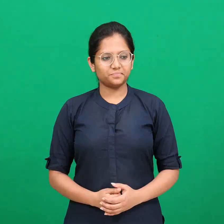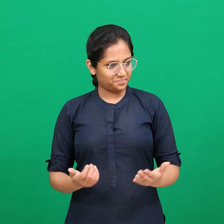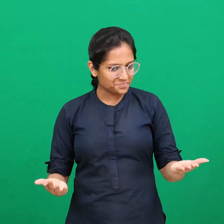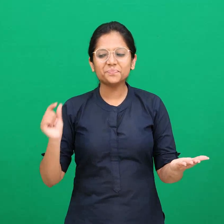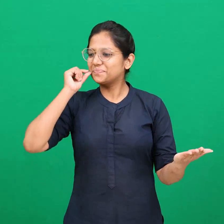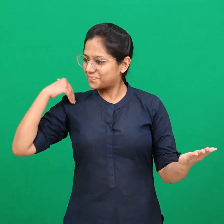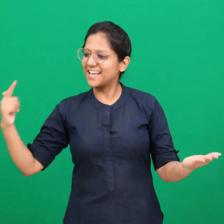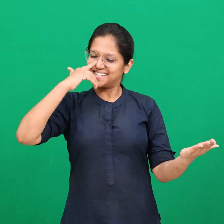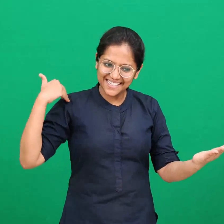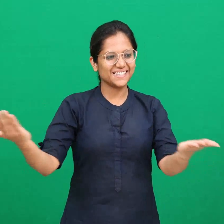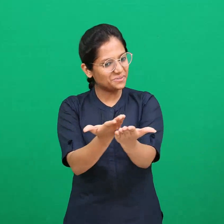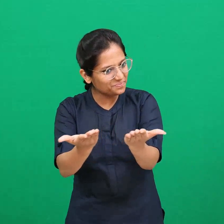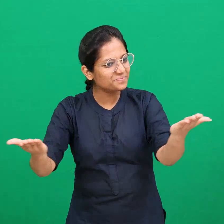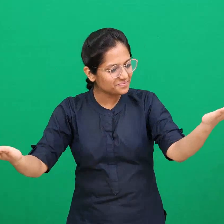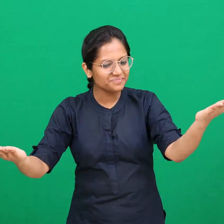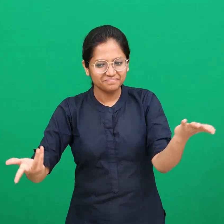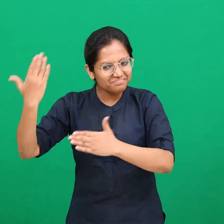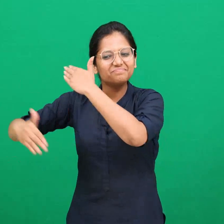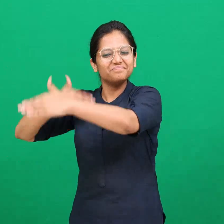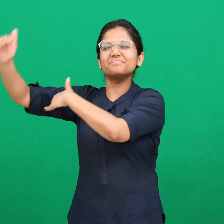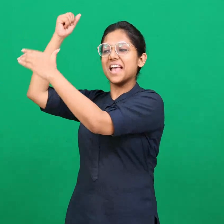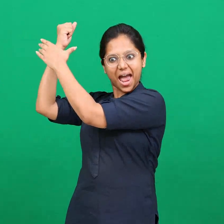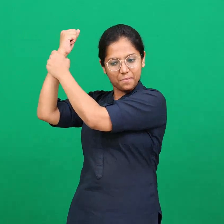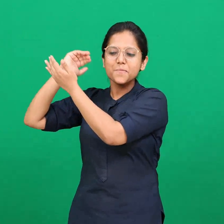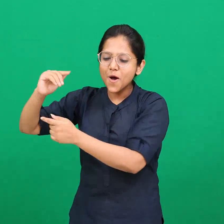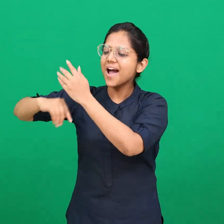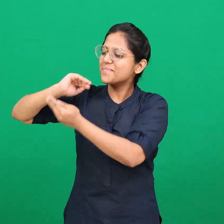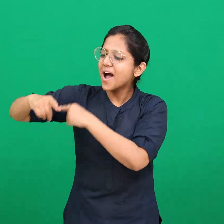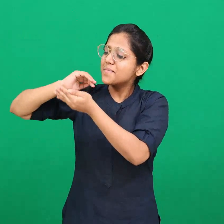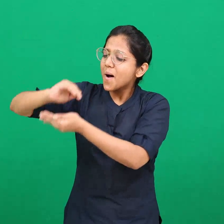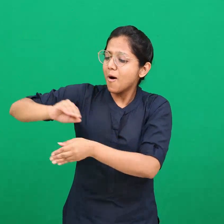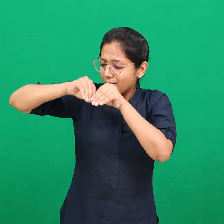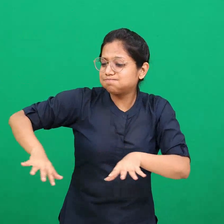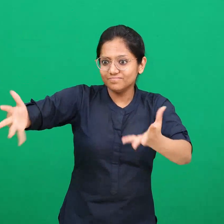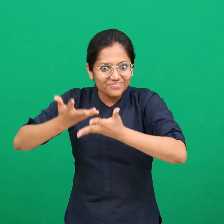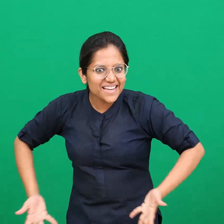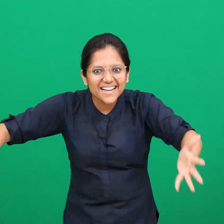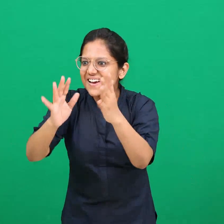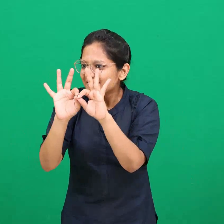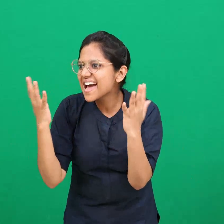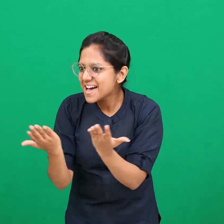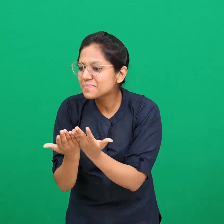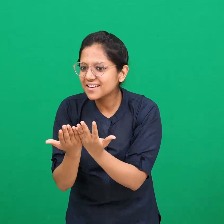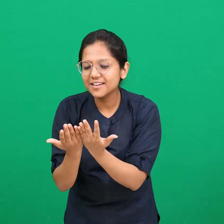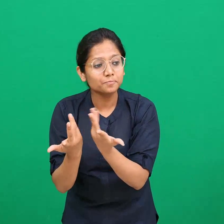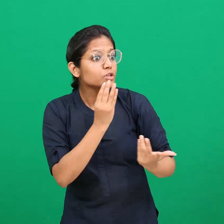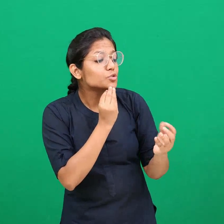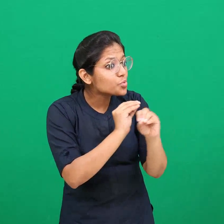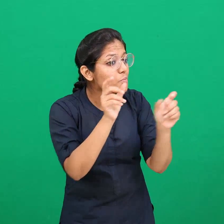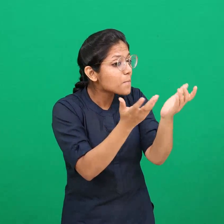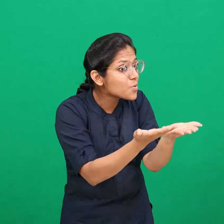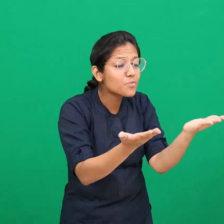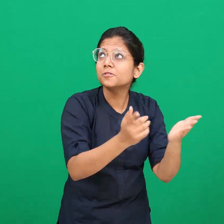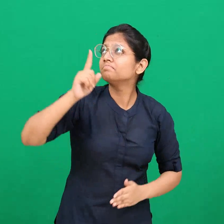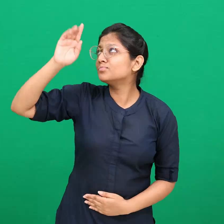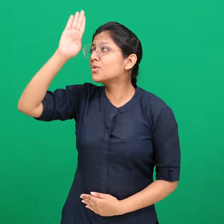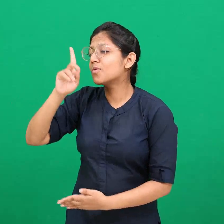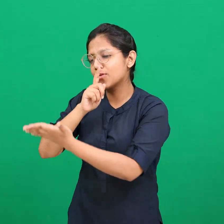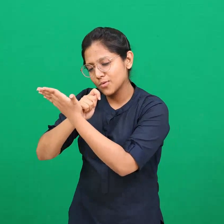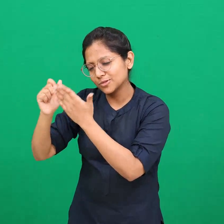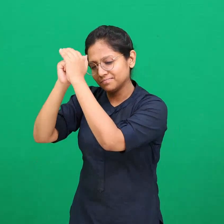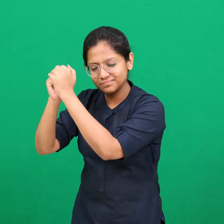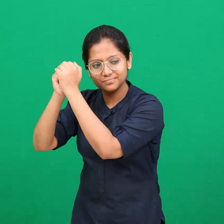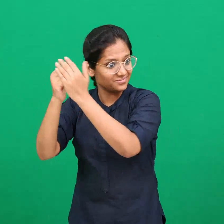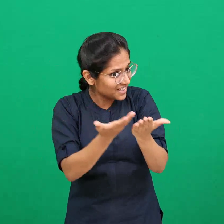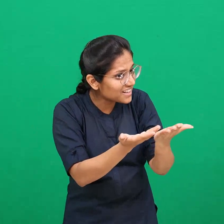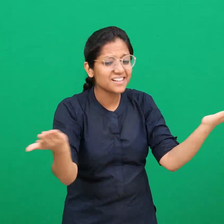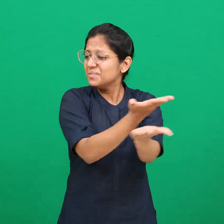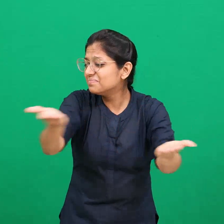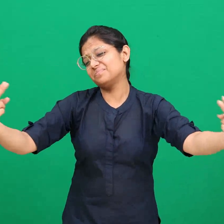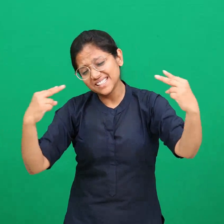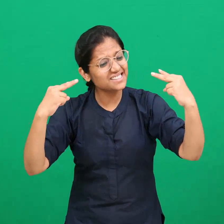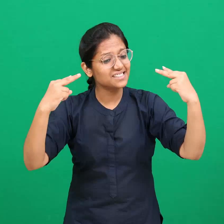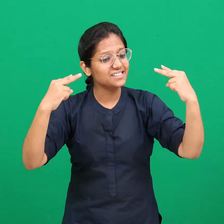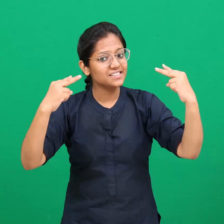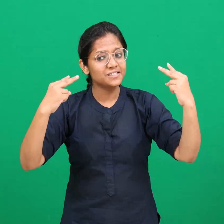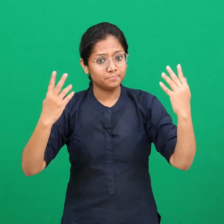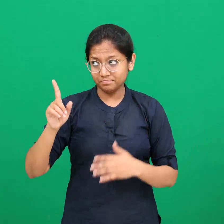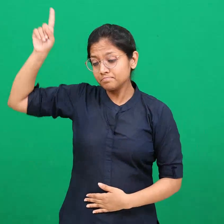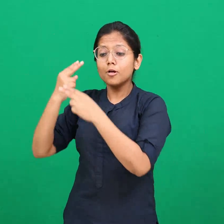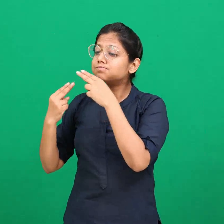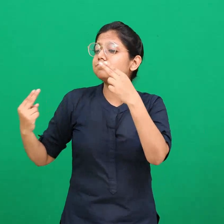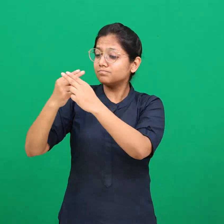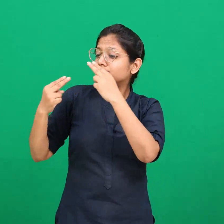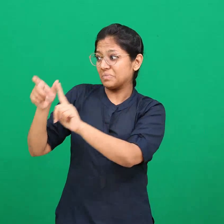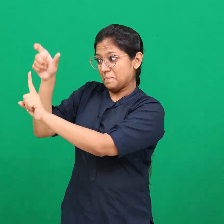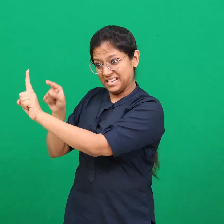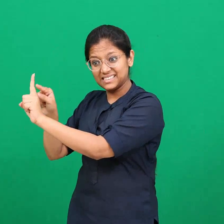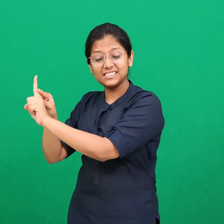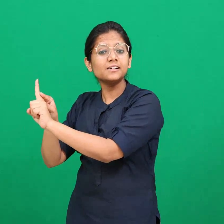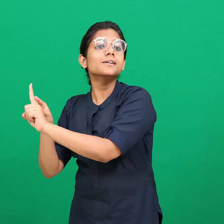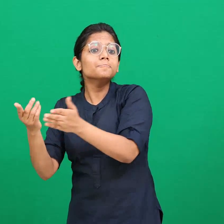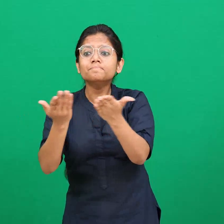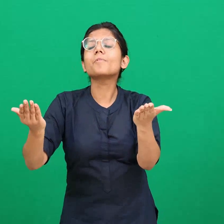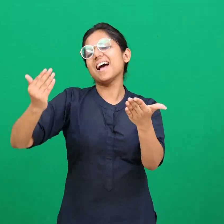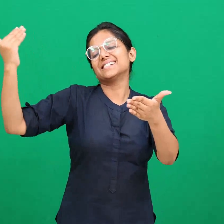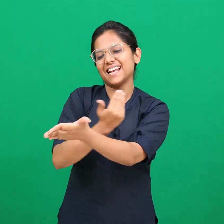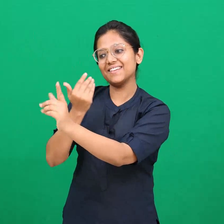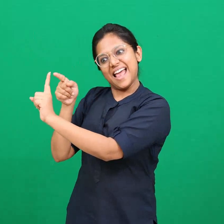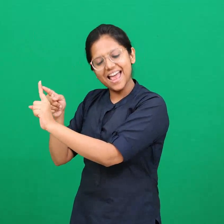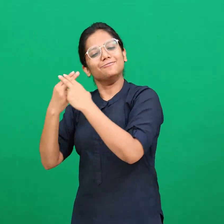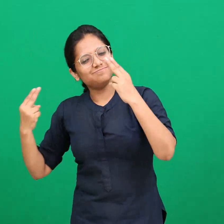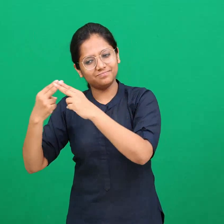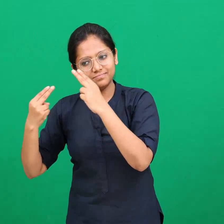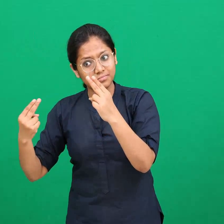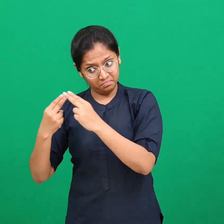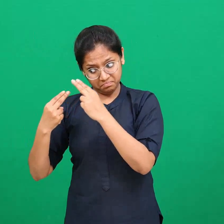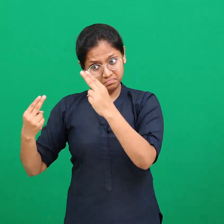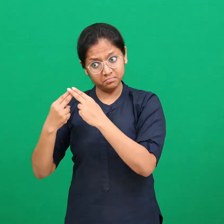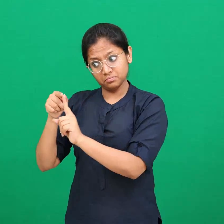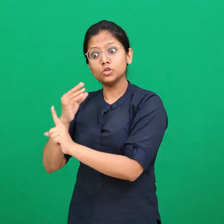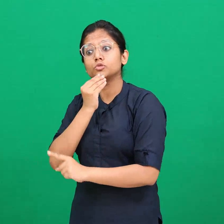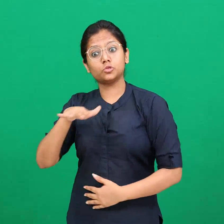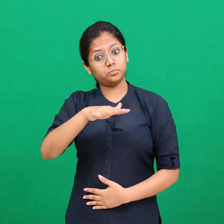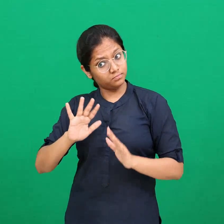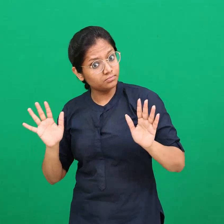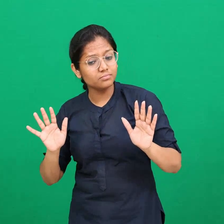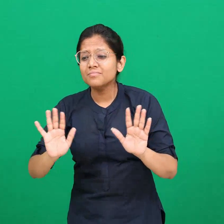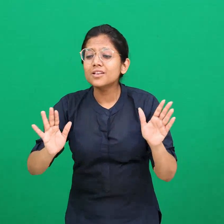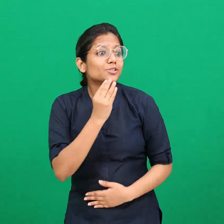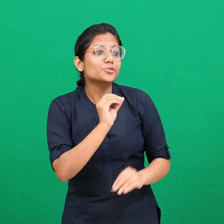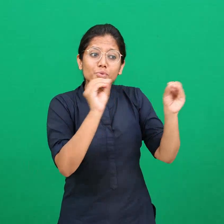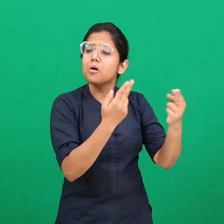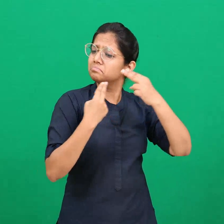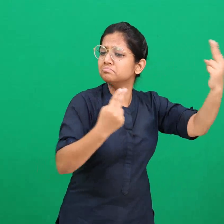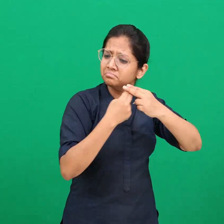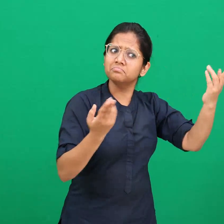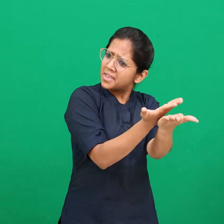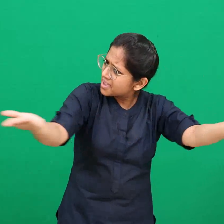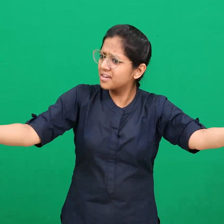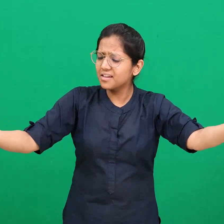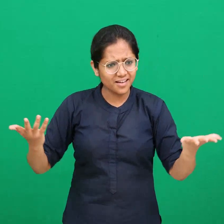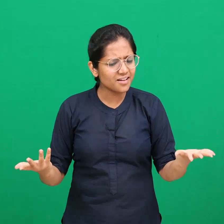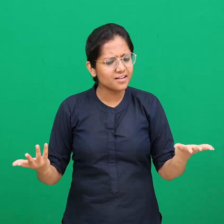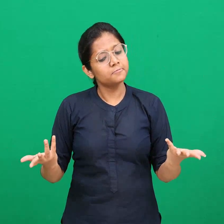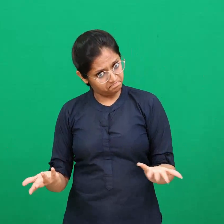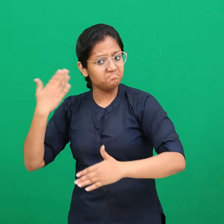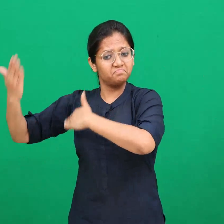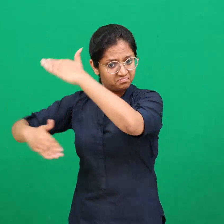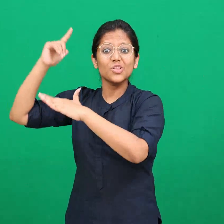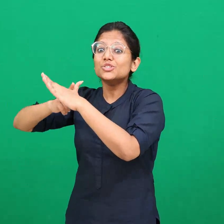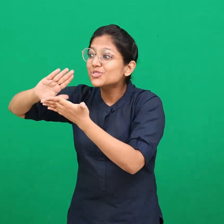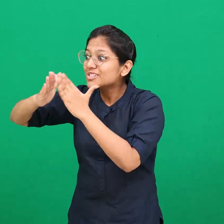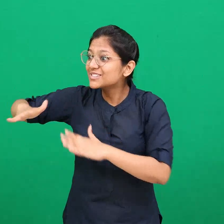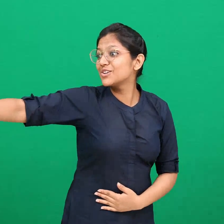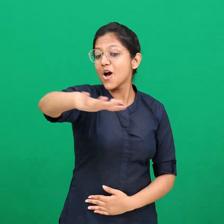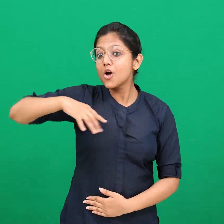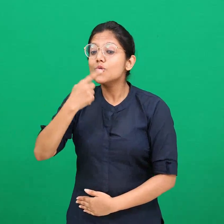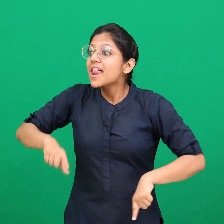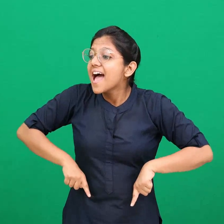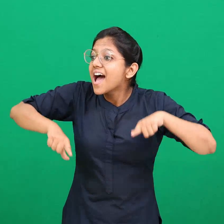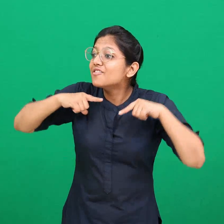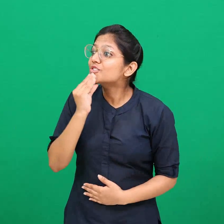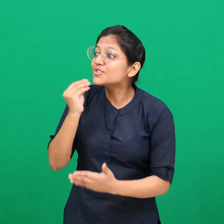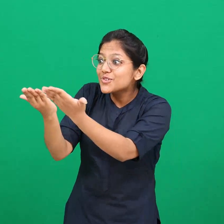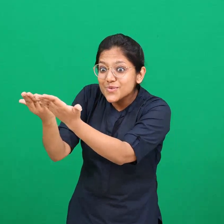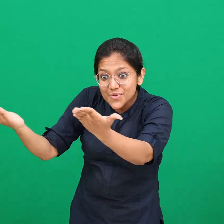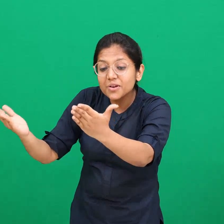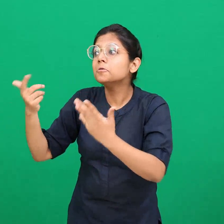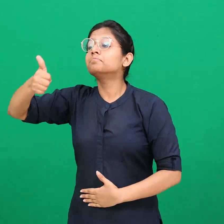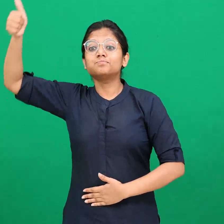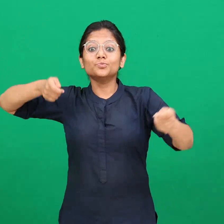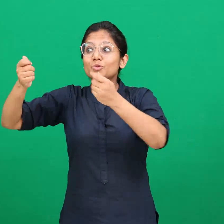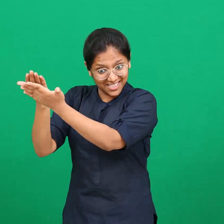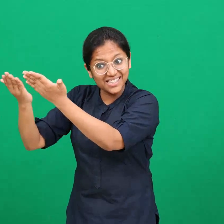Brothers, children of Abraham, and you Gentiles who fear God, it is to us that this message of salvation has been sent.